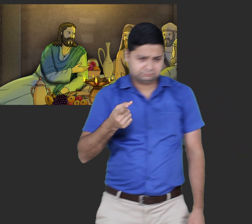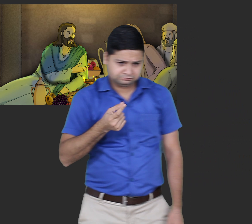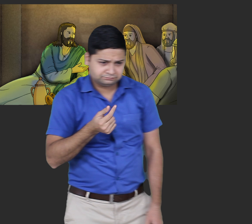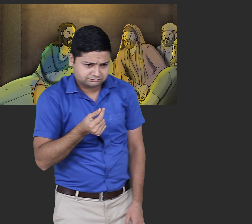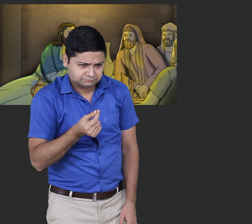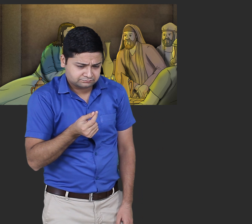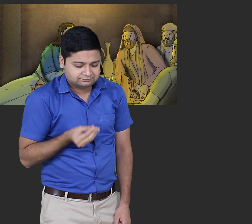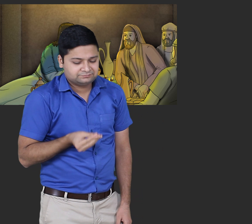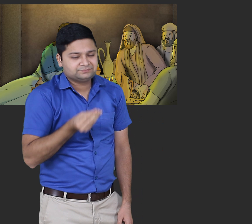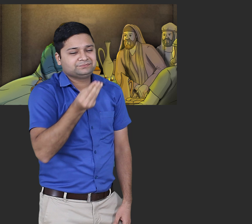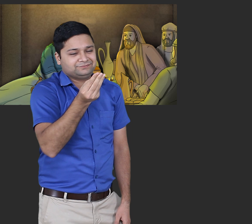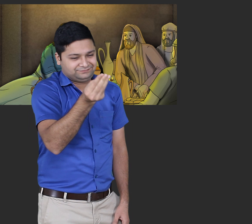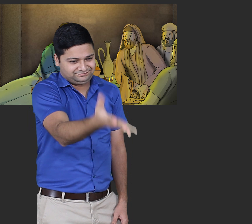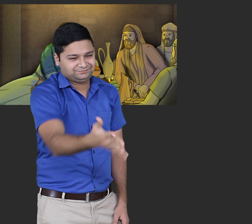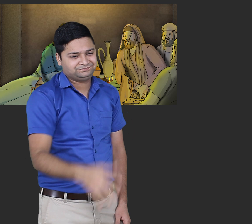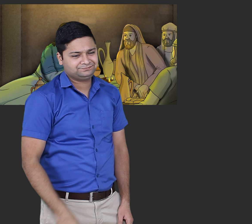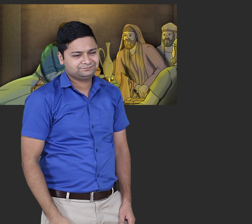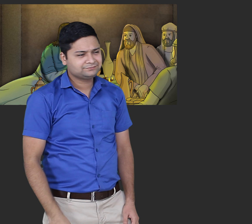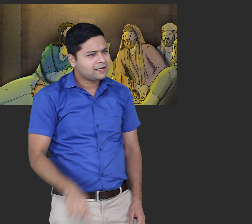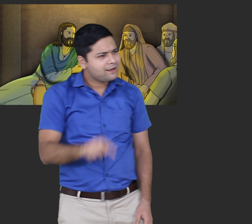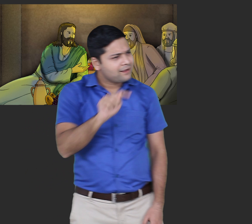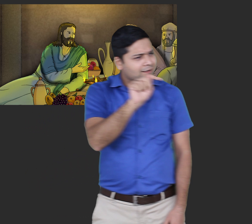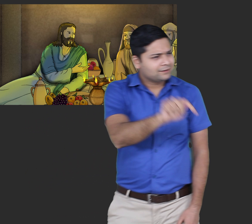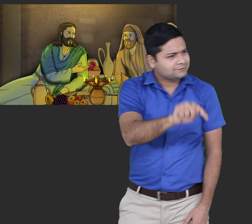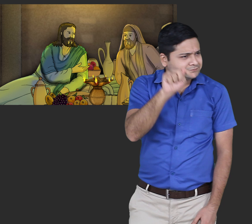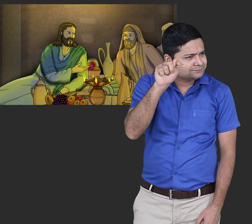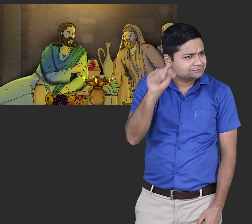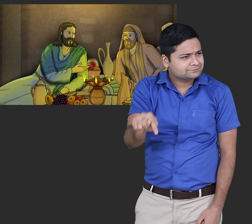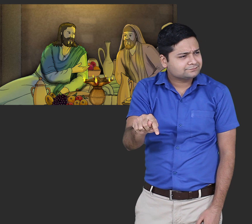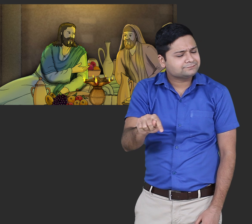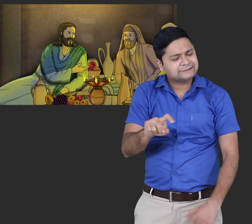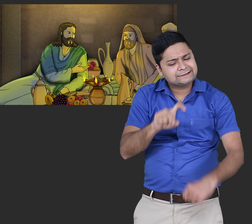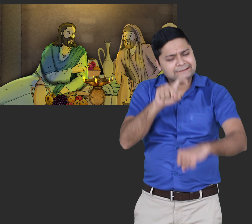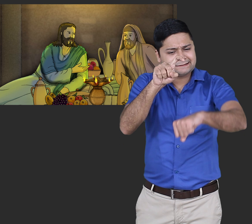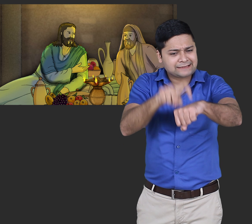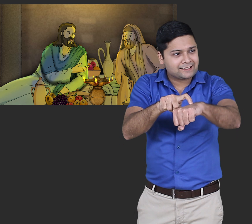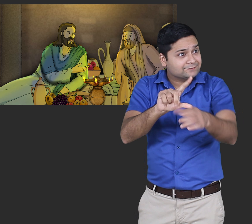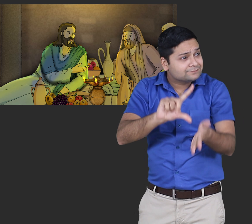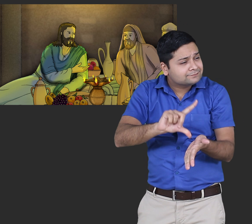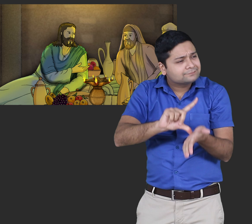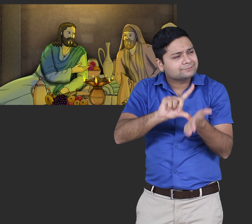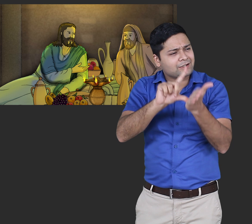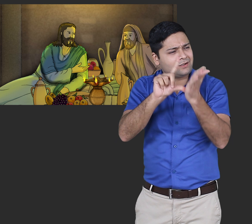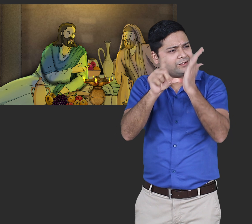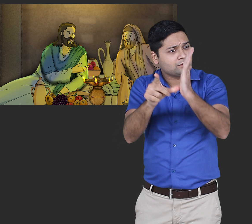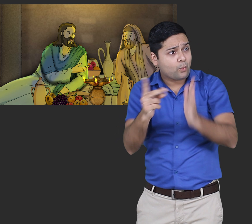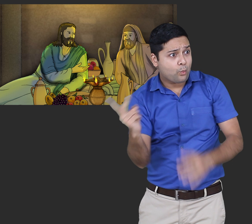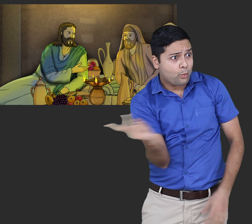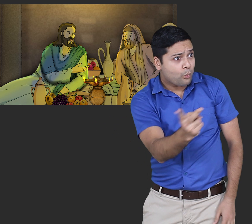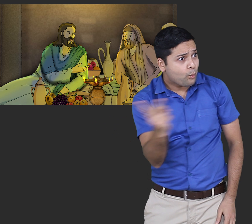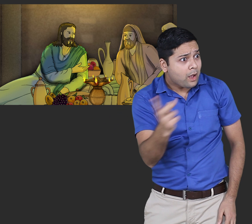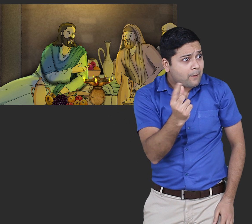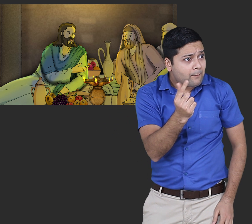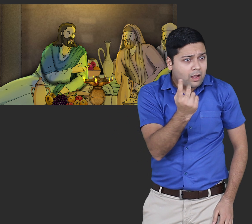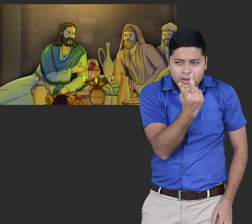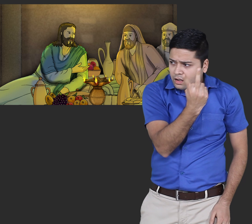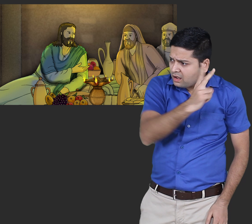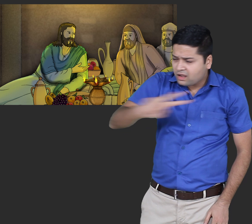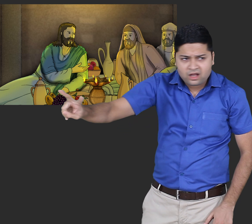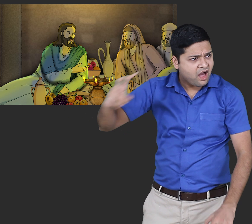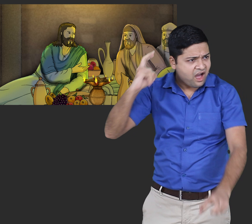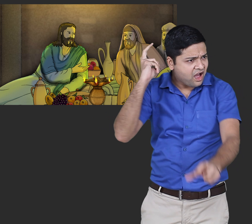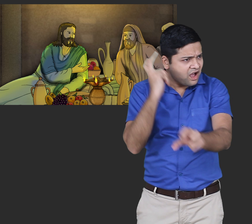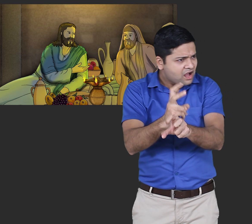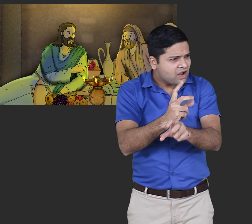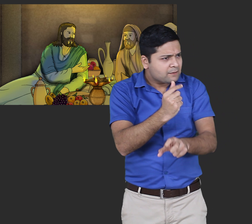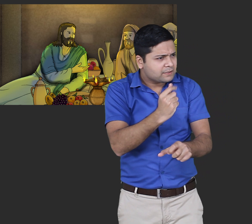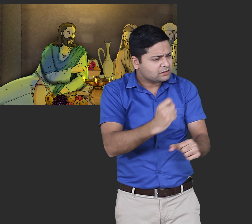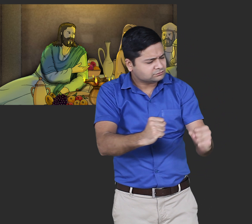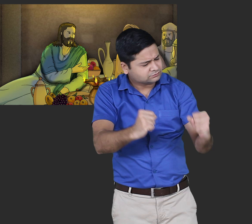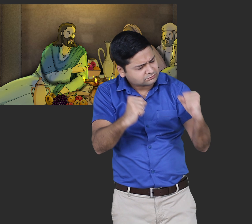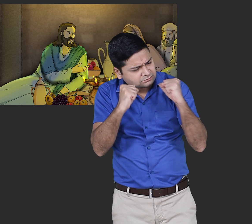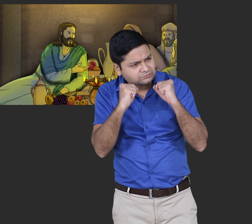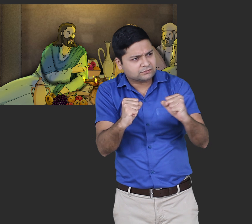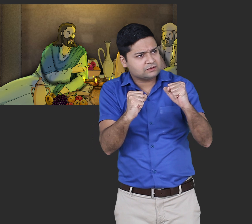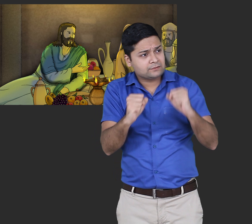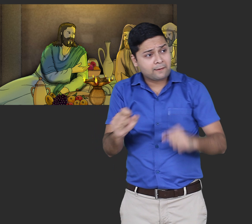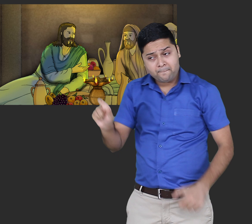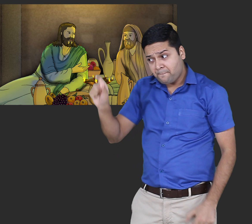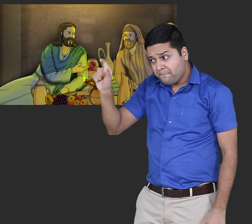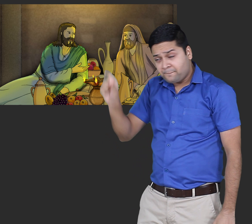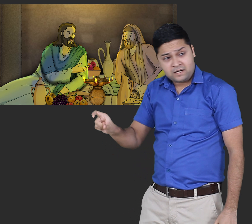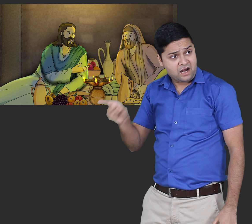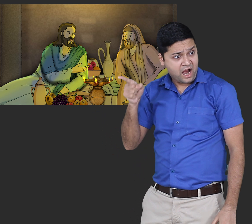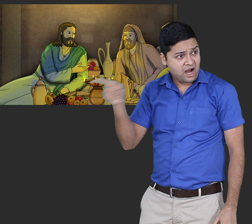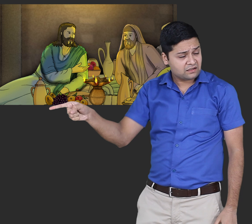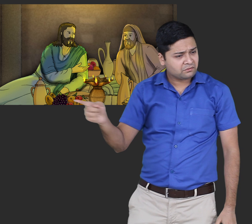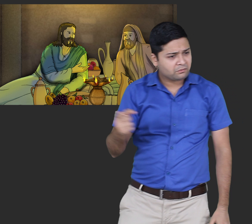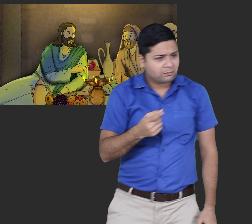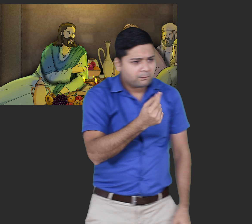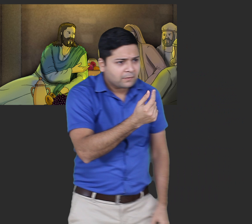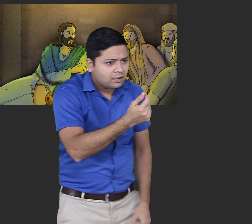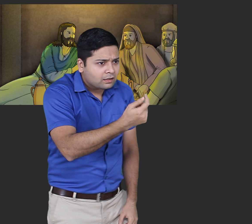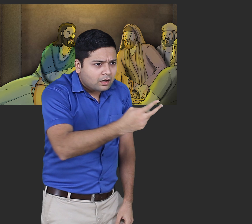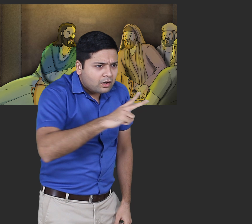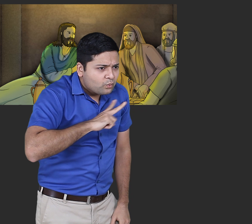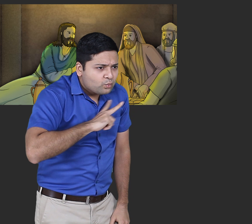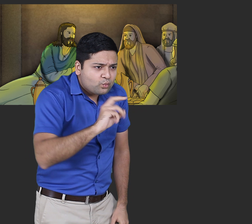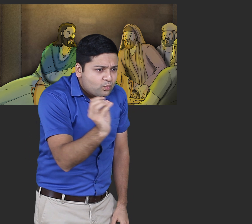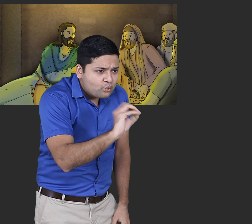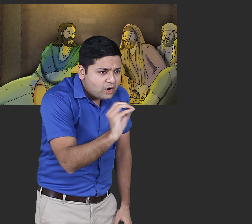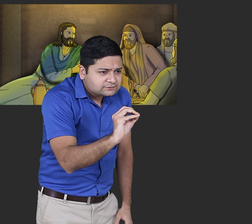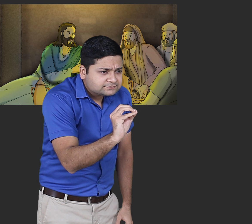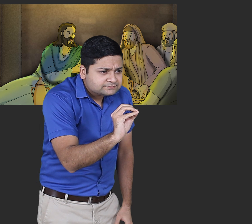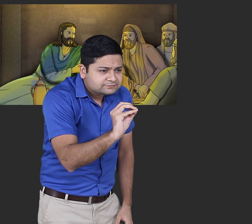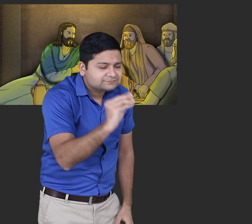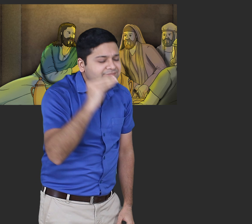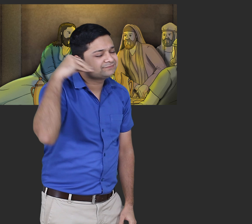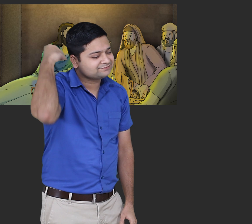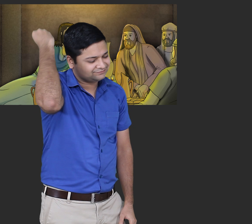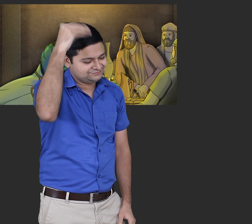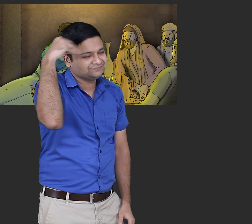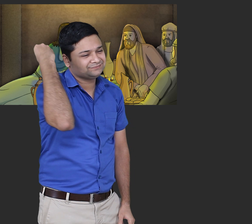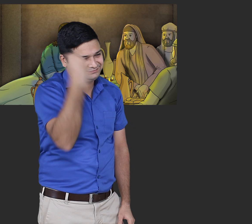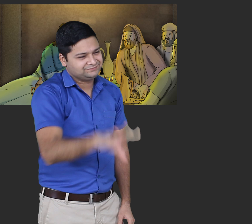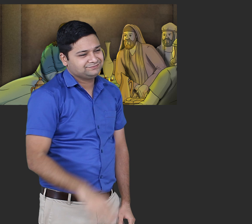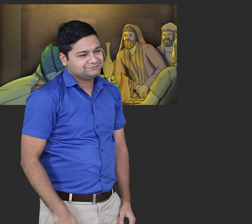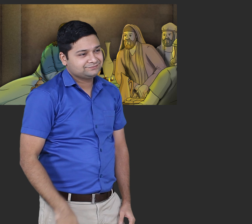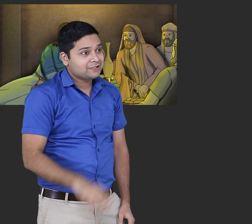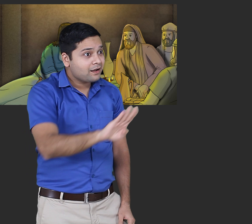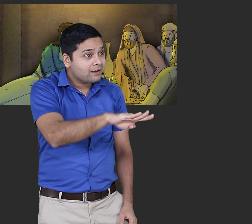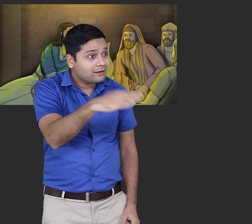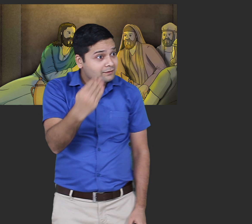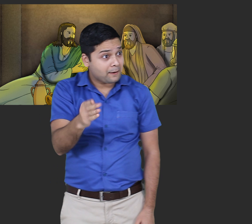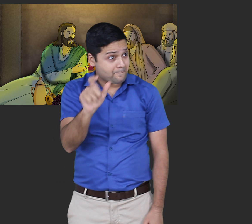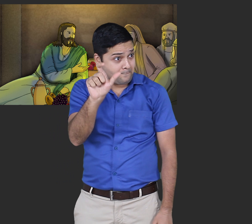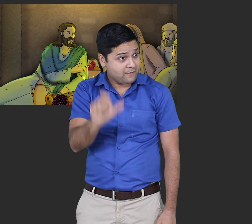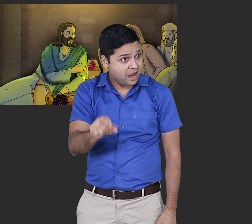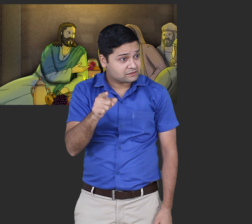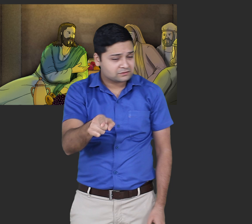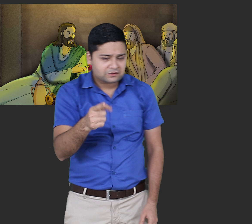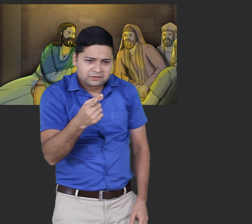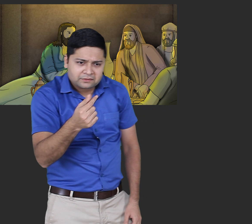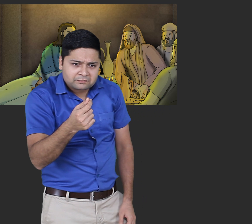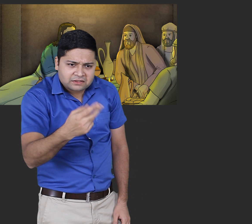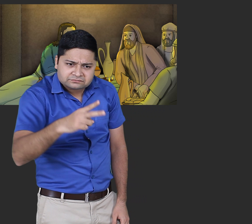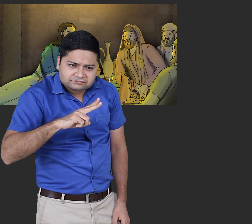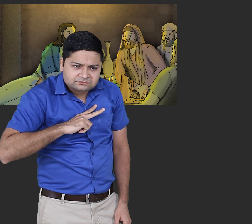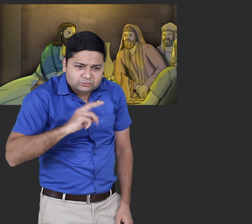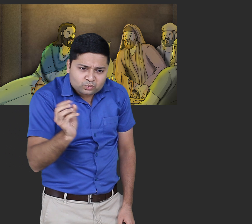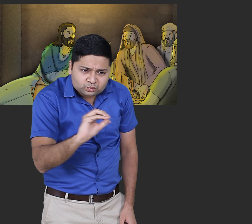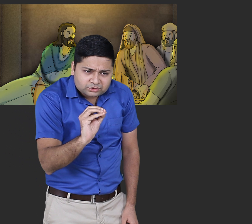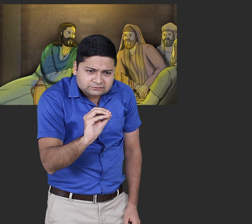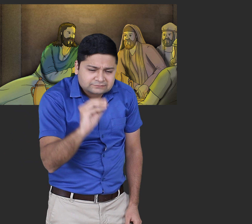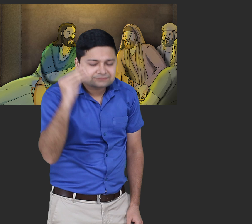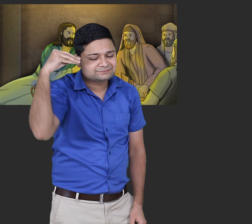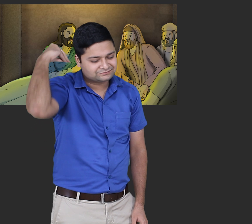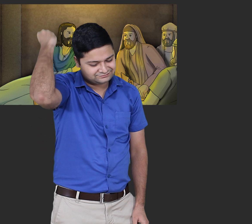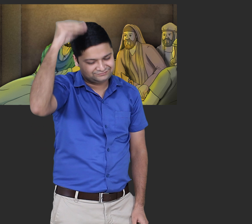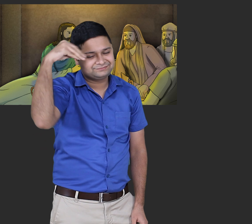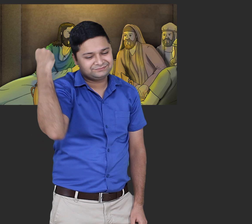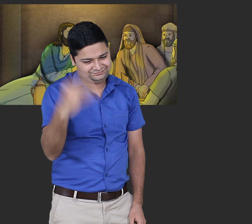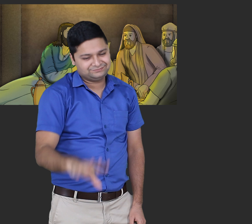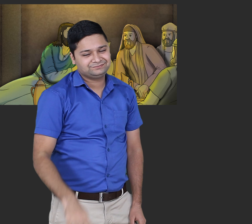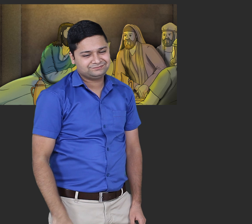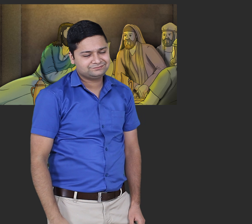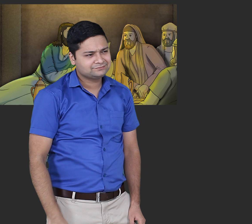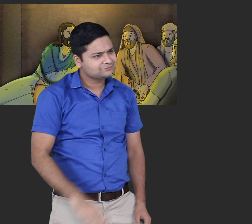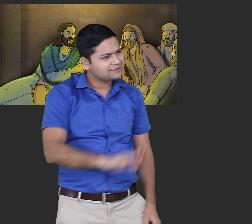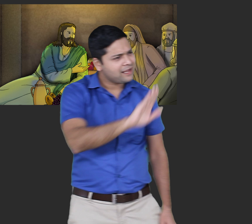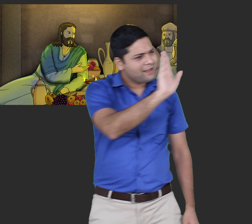When they were unable to repay him, he forgave both of them.